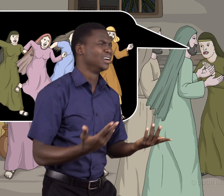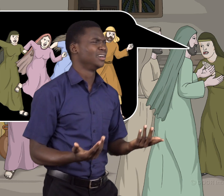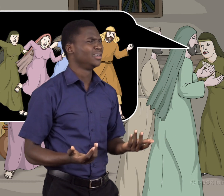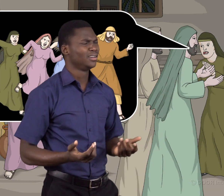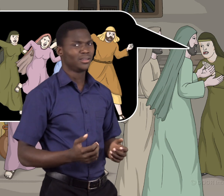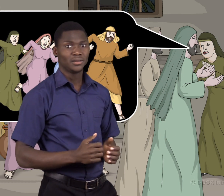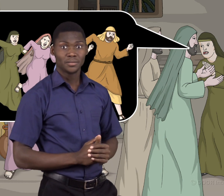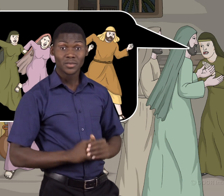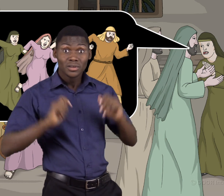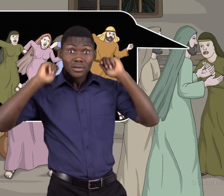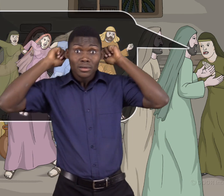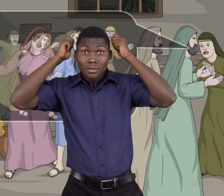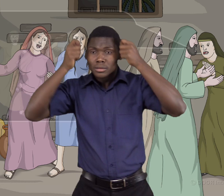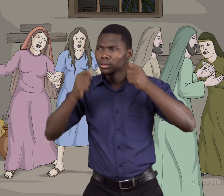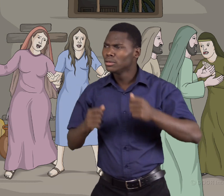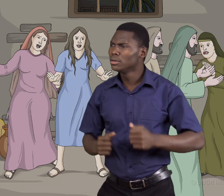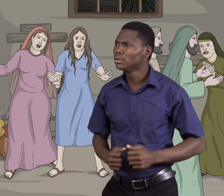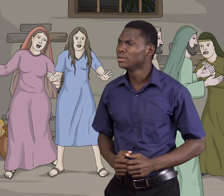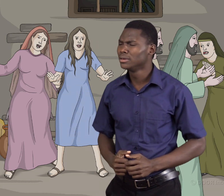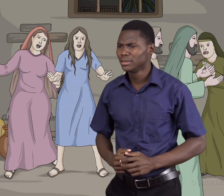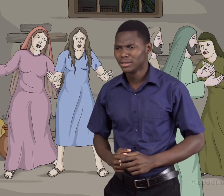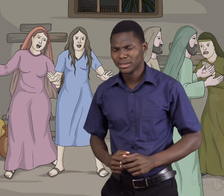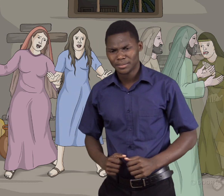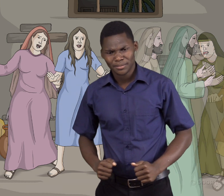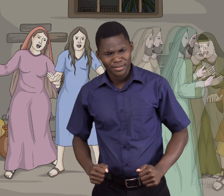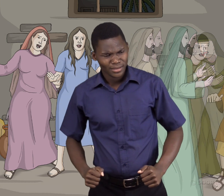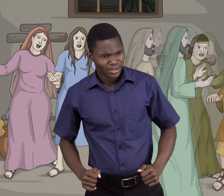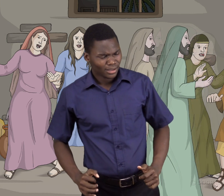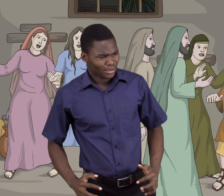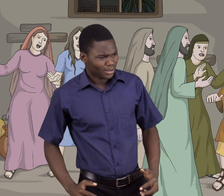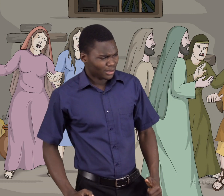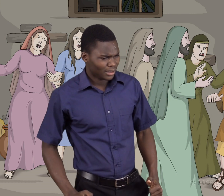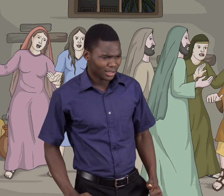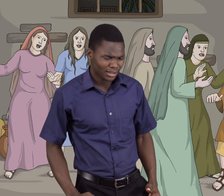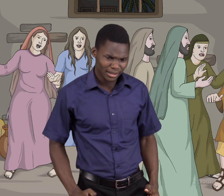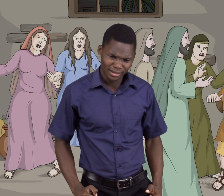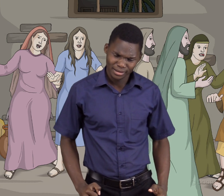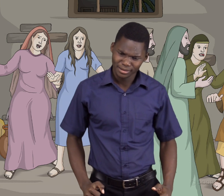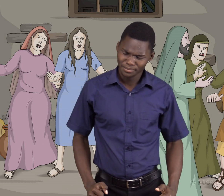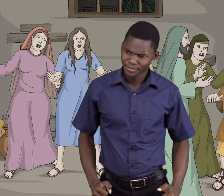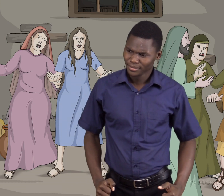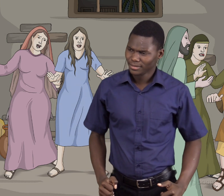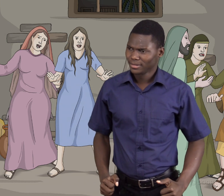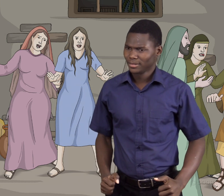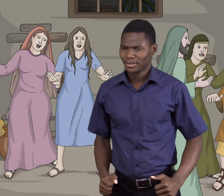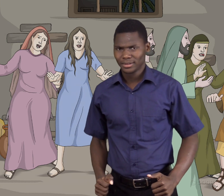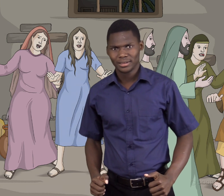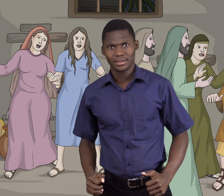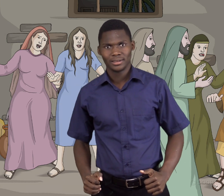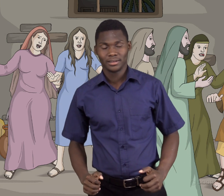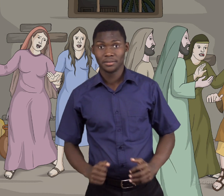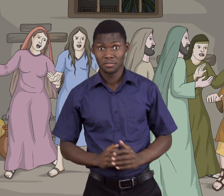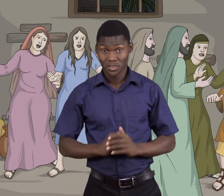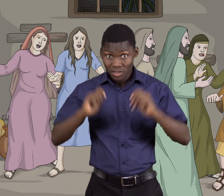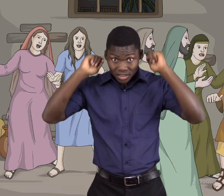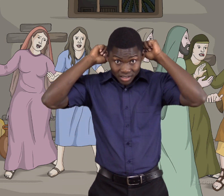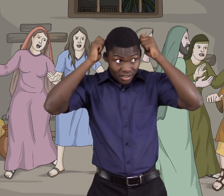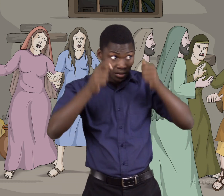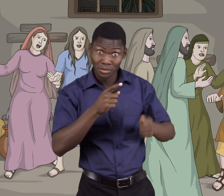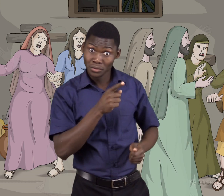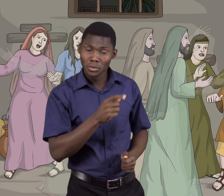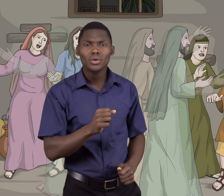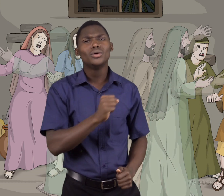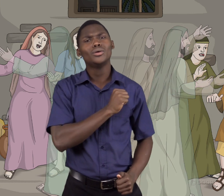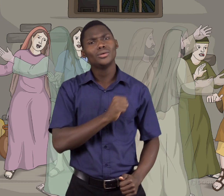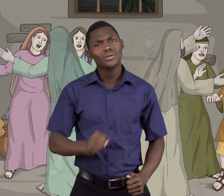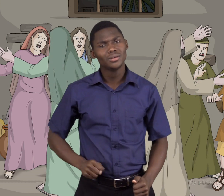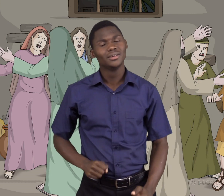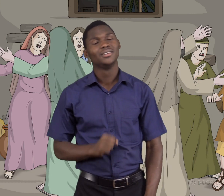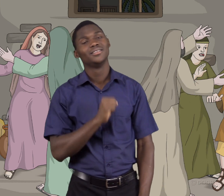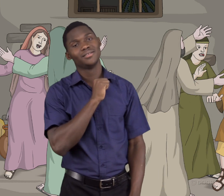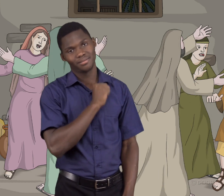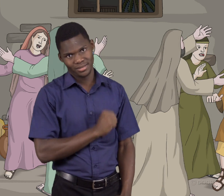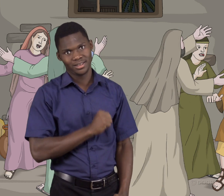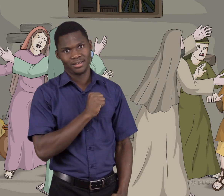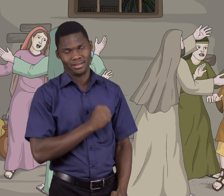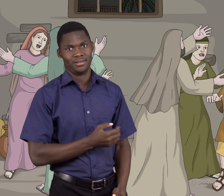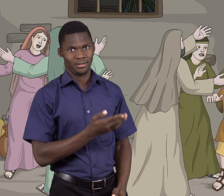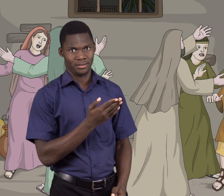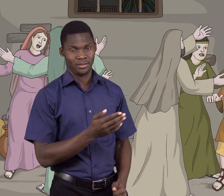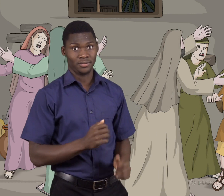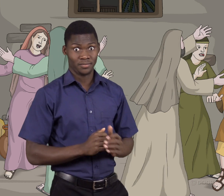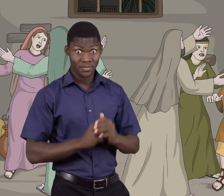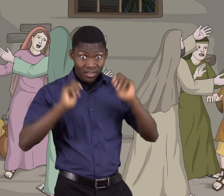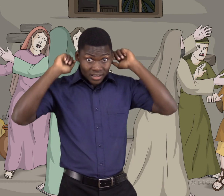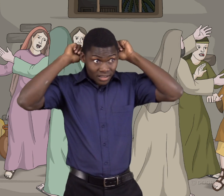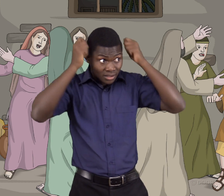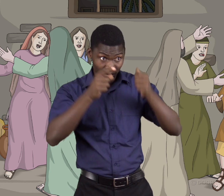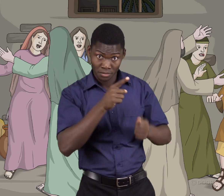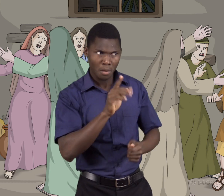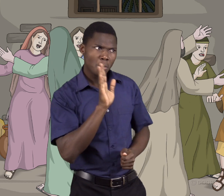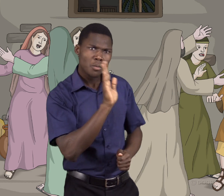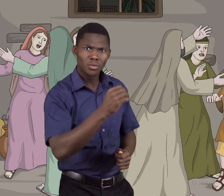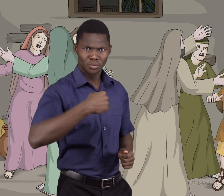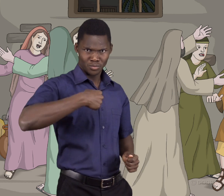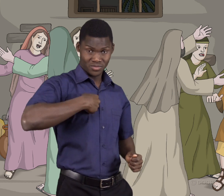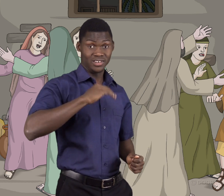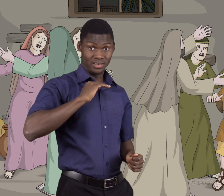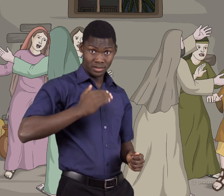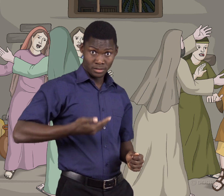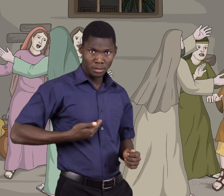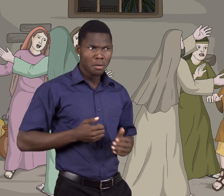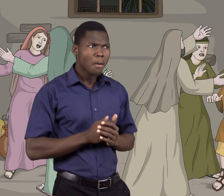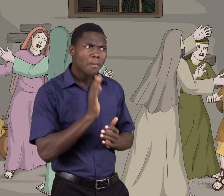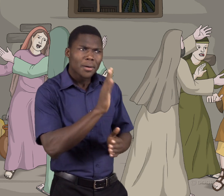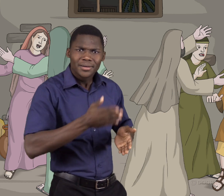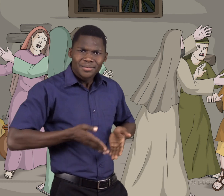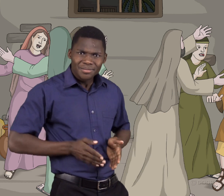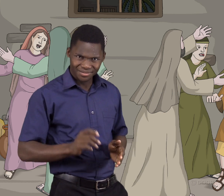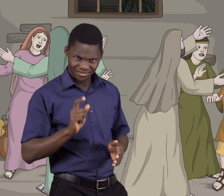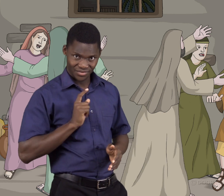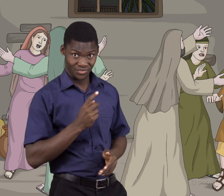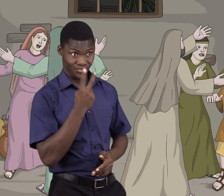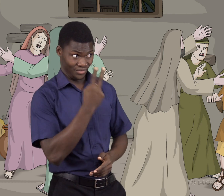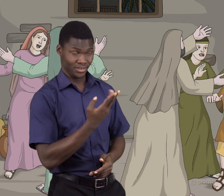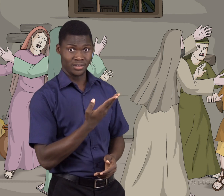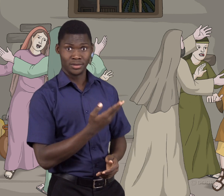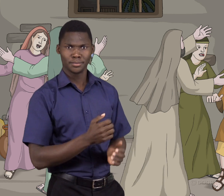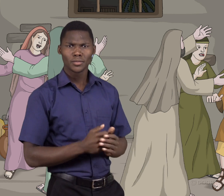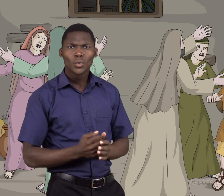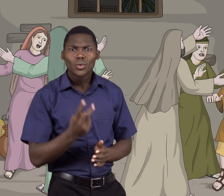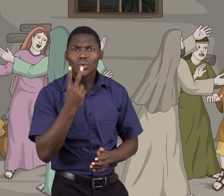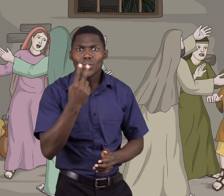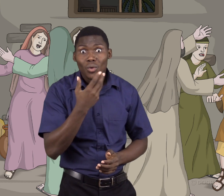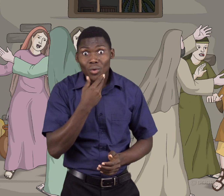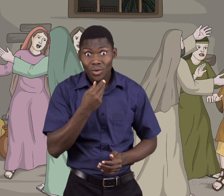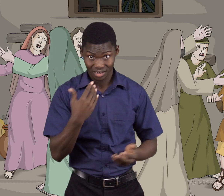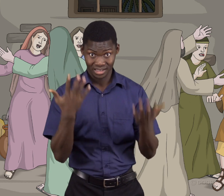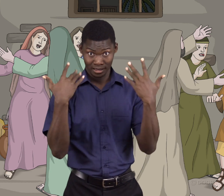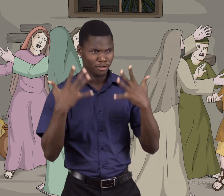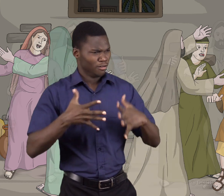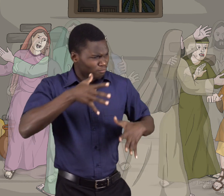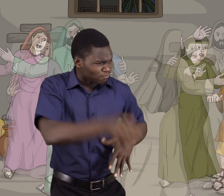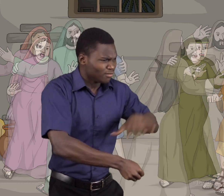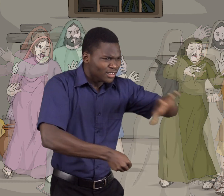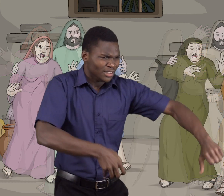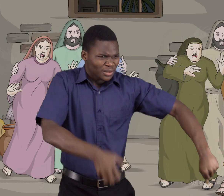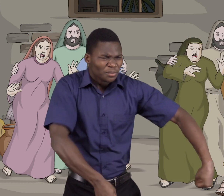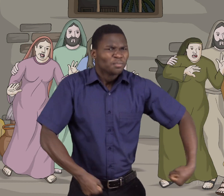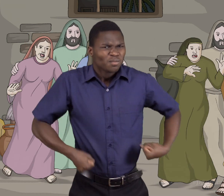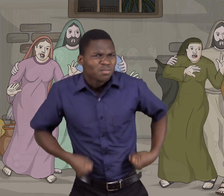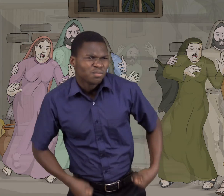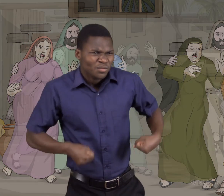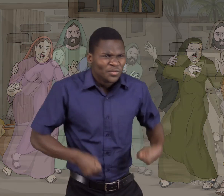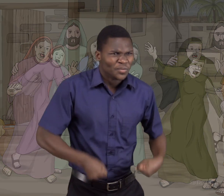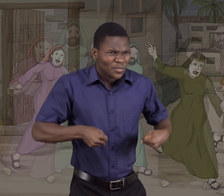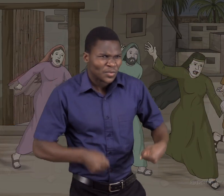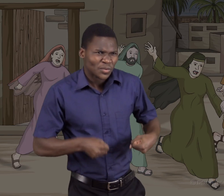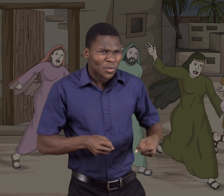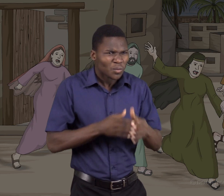But when Lot hesitated, the men grabbed his hand and the hands of his wife and his two daughters.